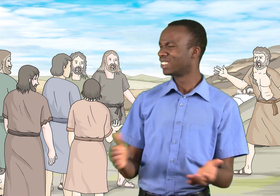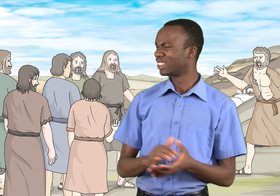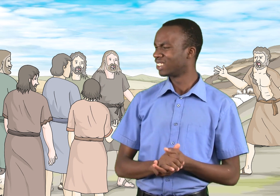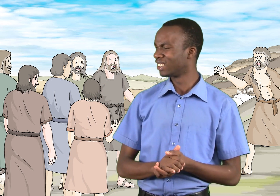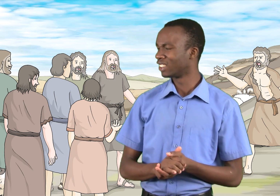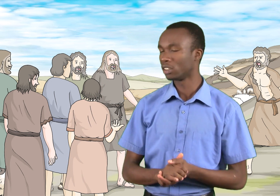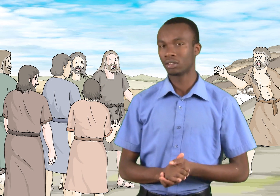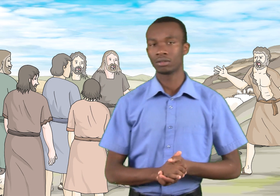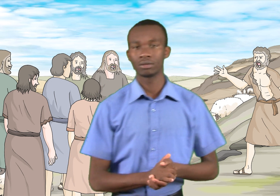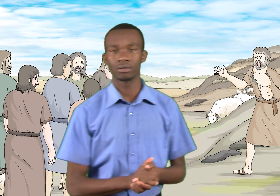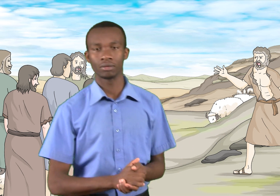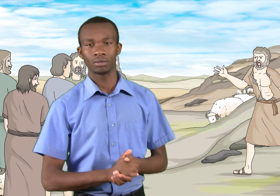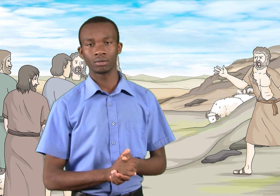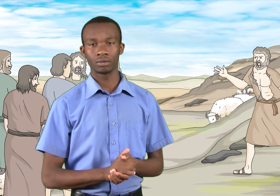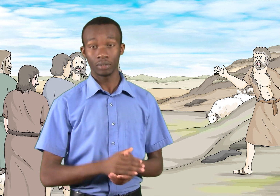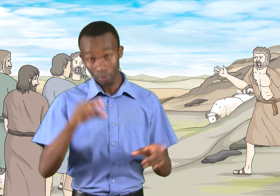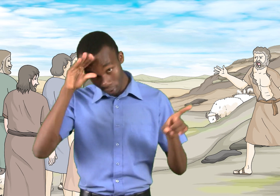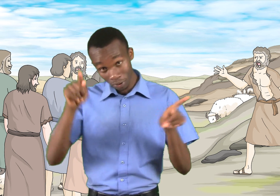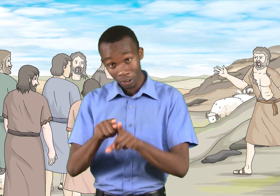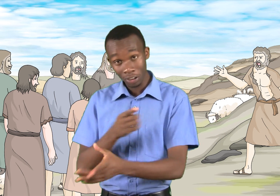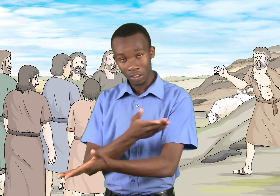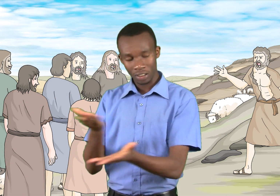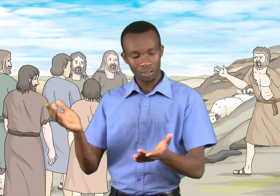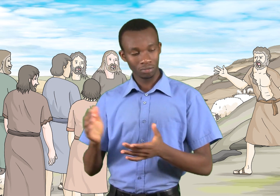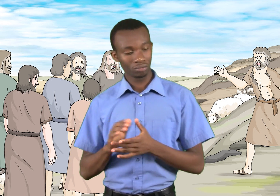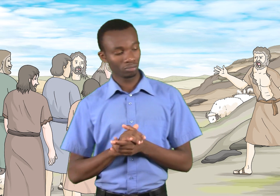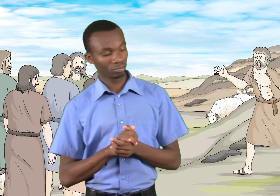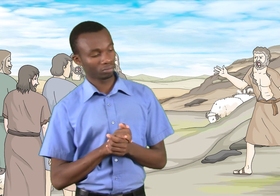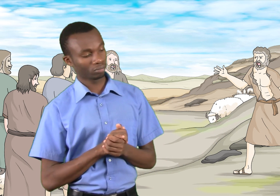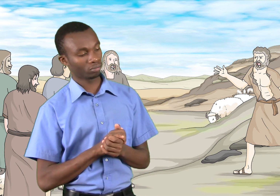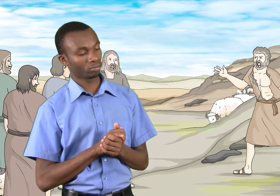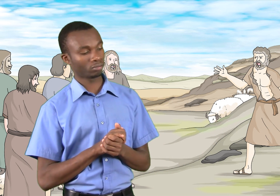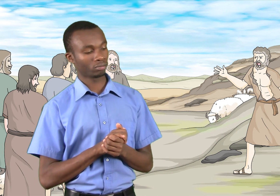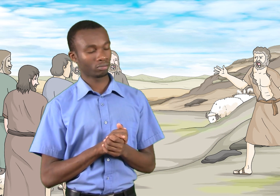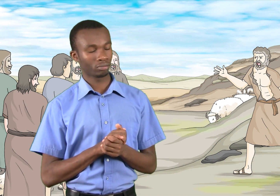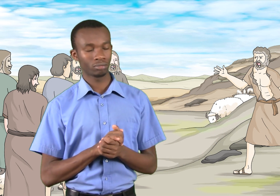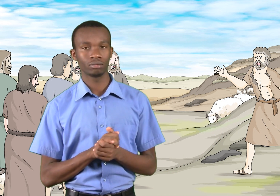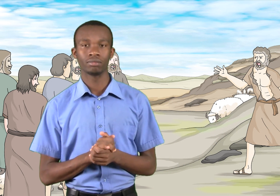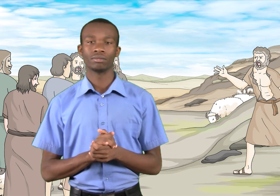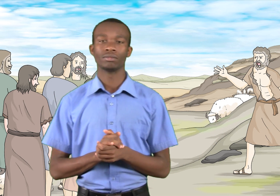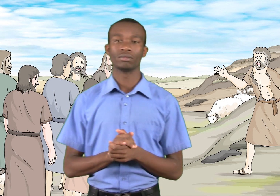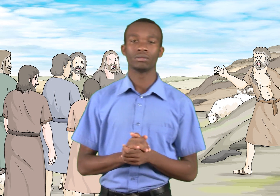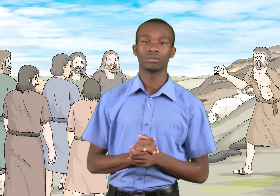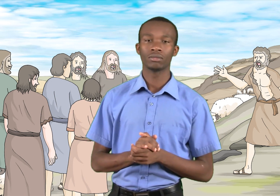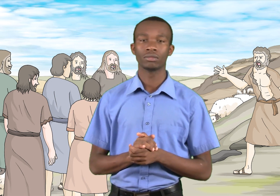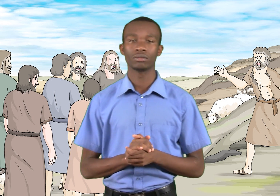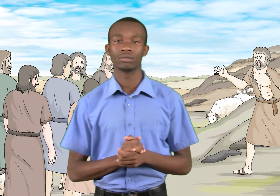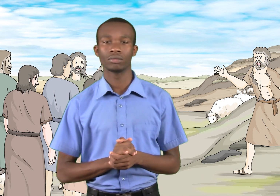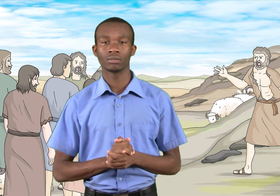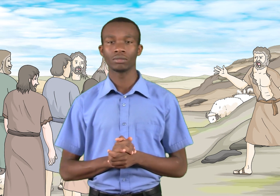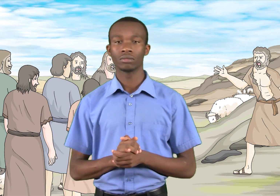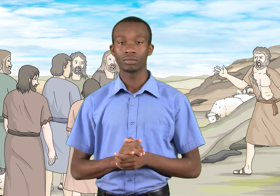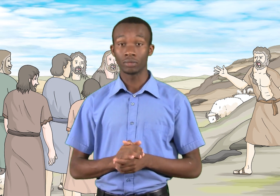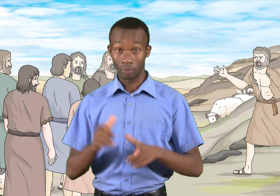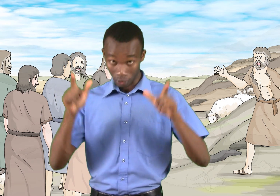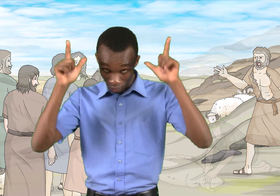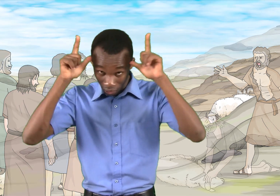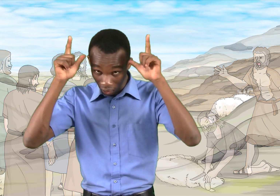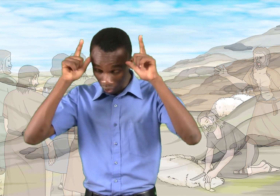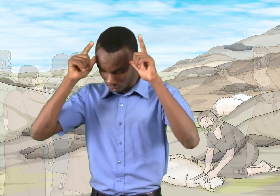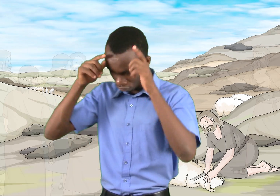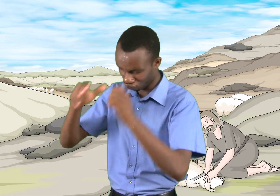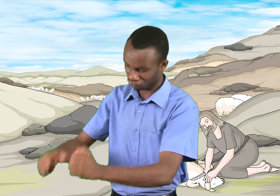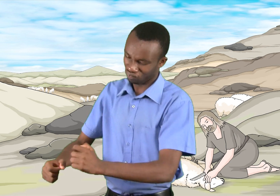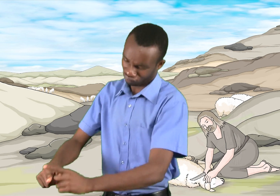What am I going to do?”